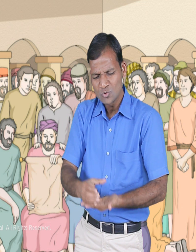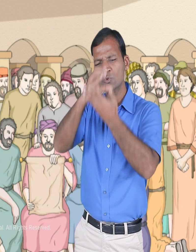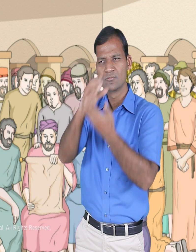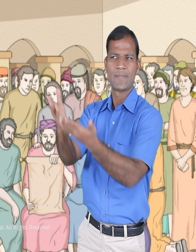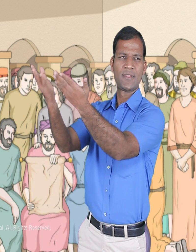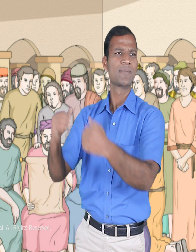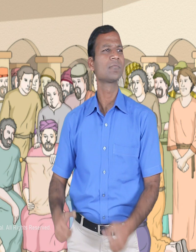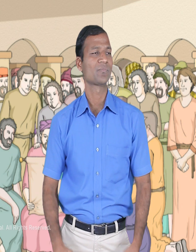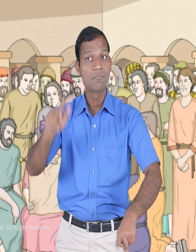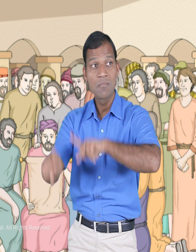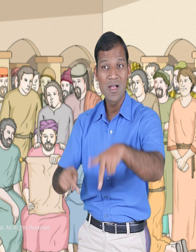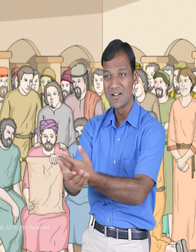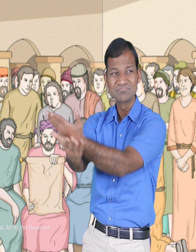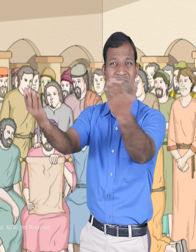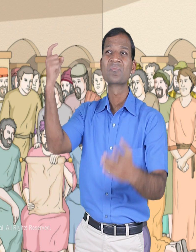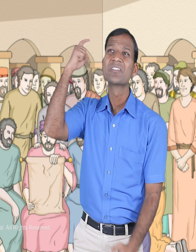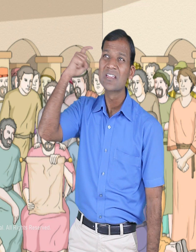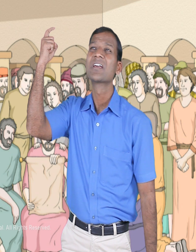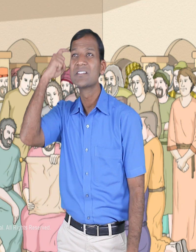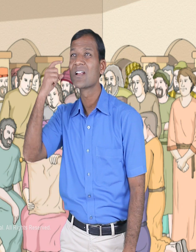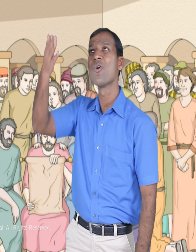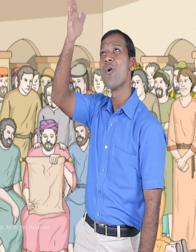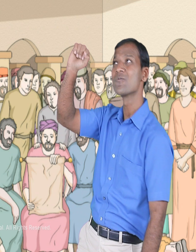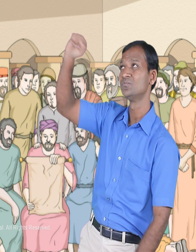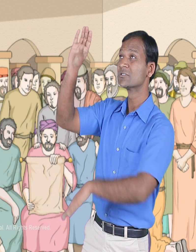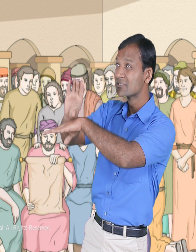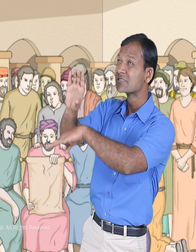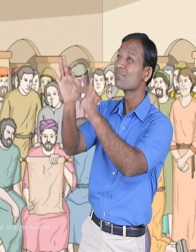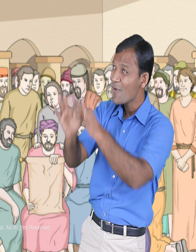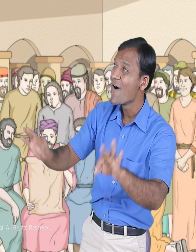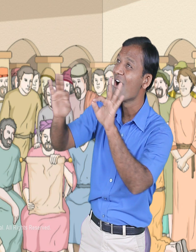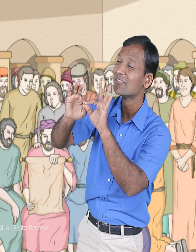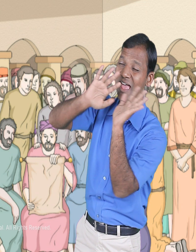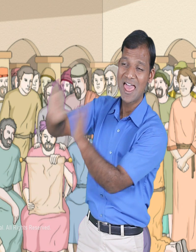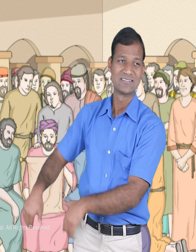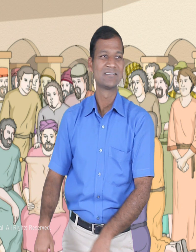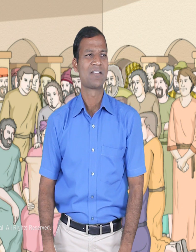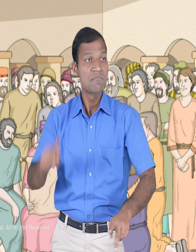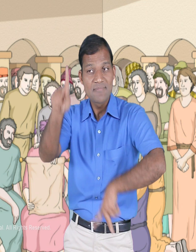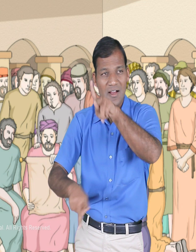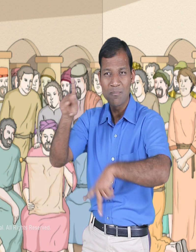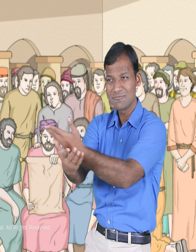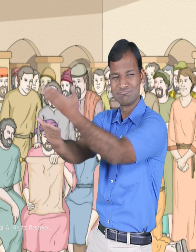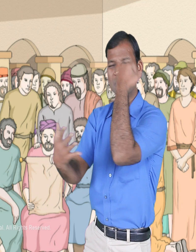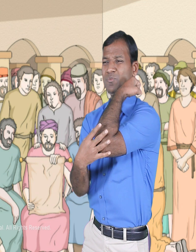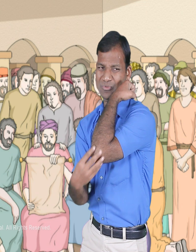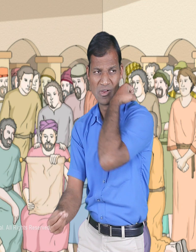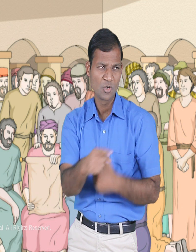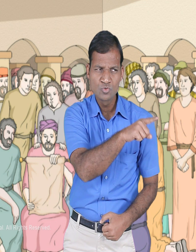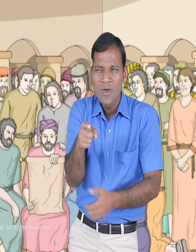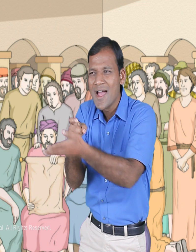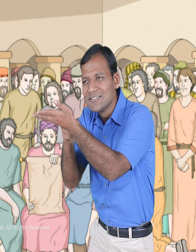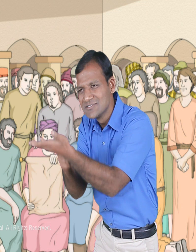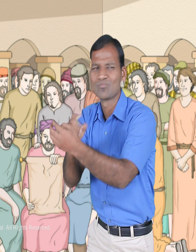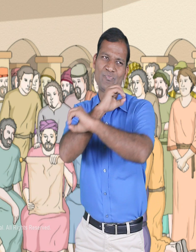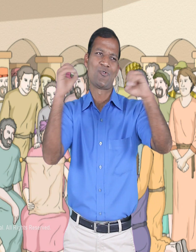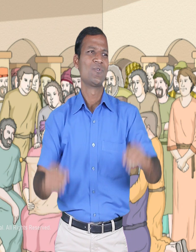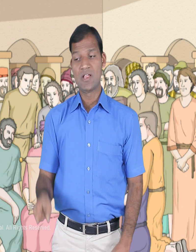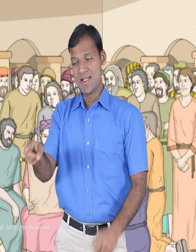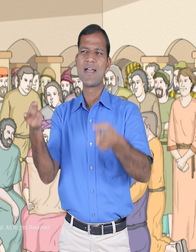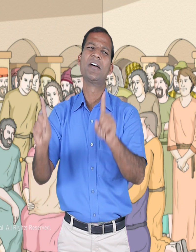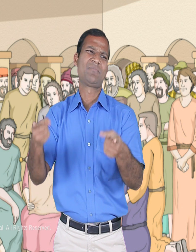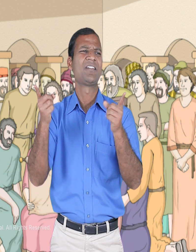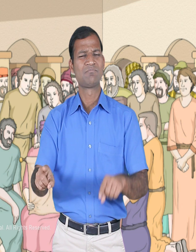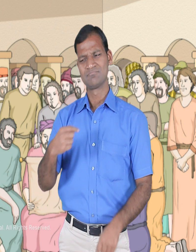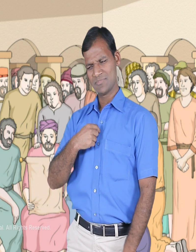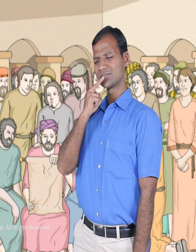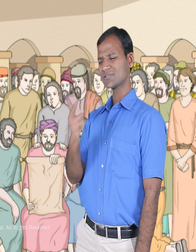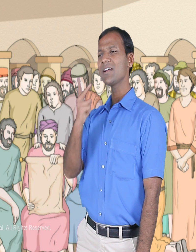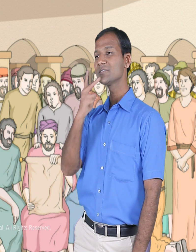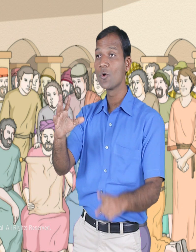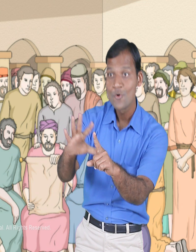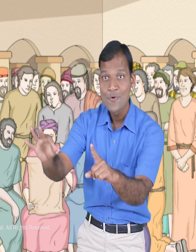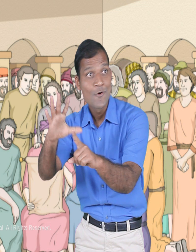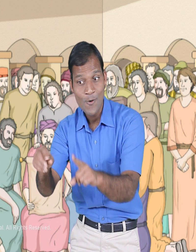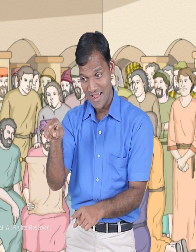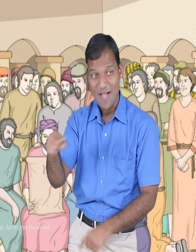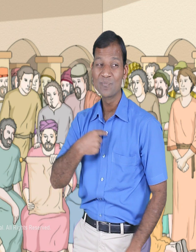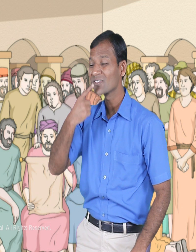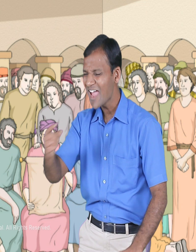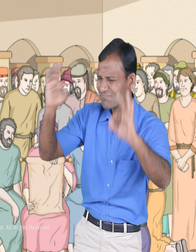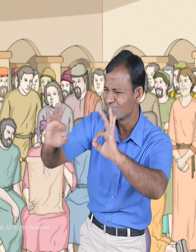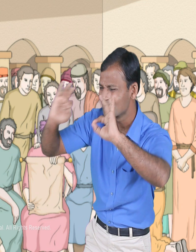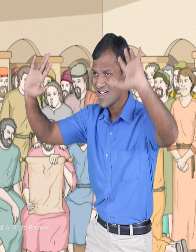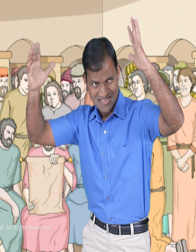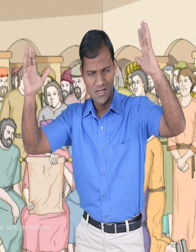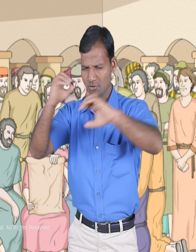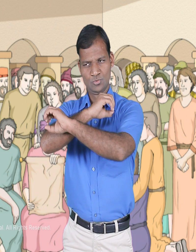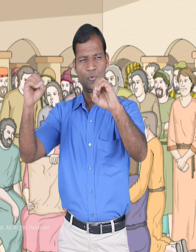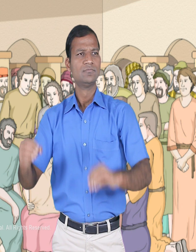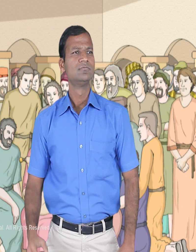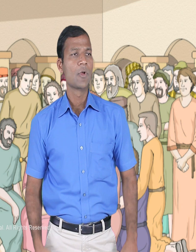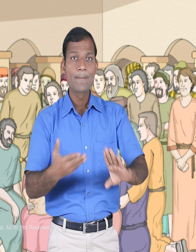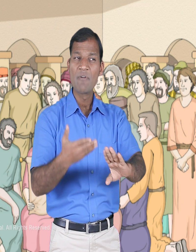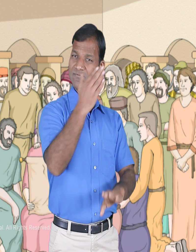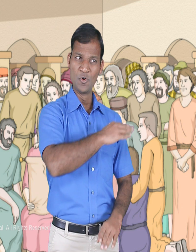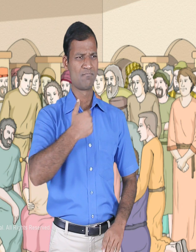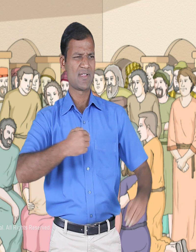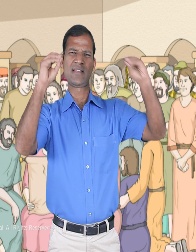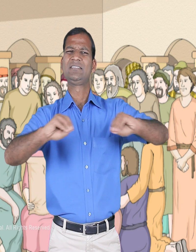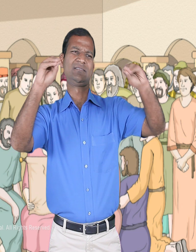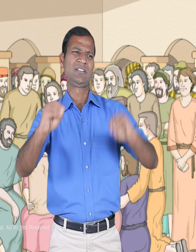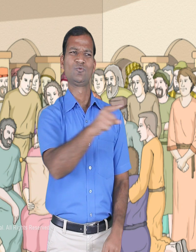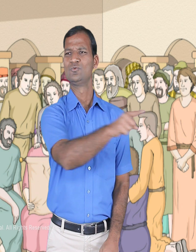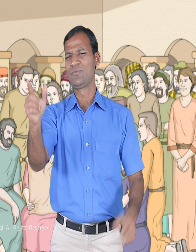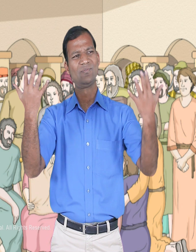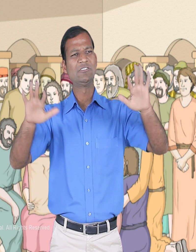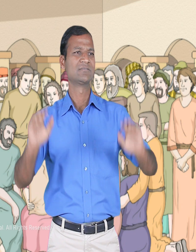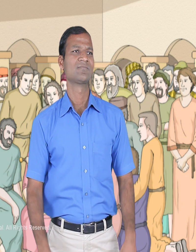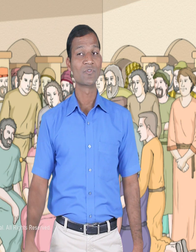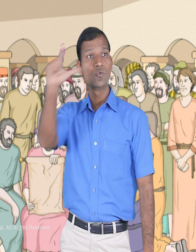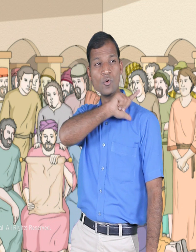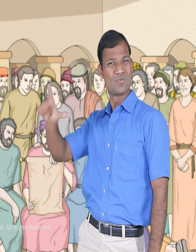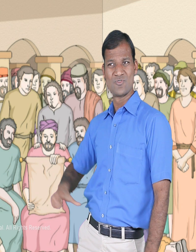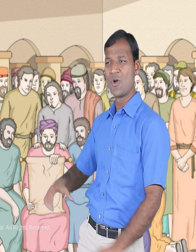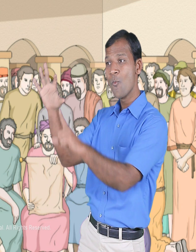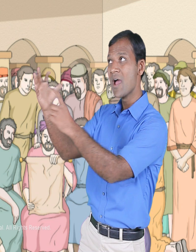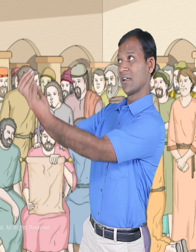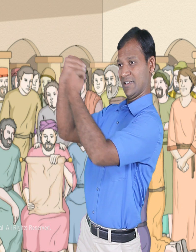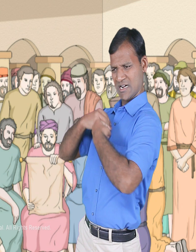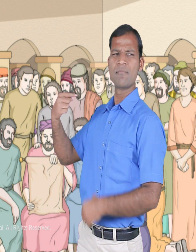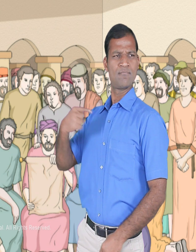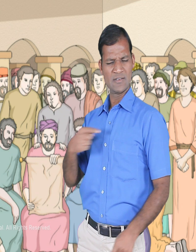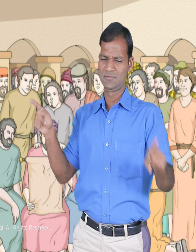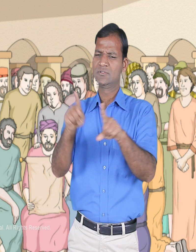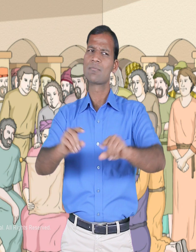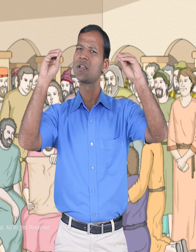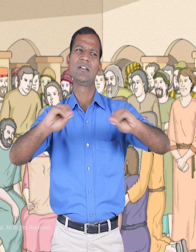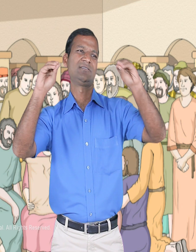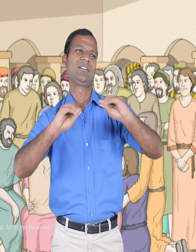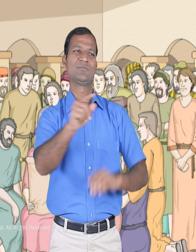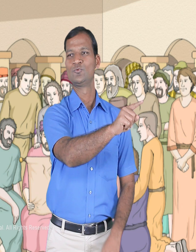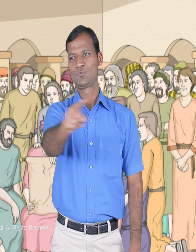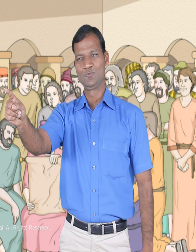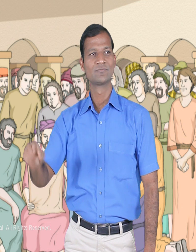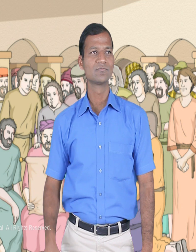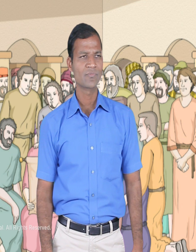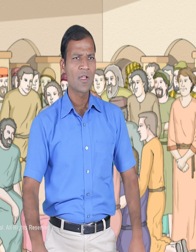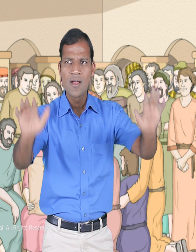Shall I praise you for this?